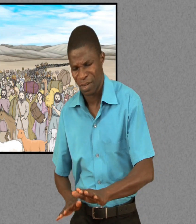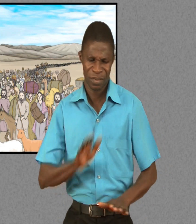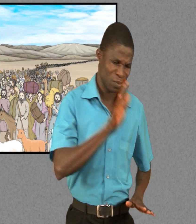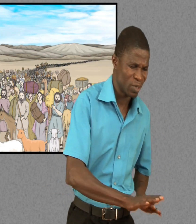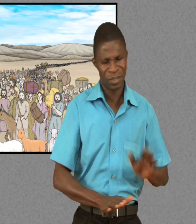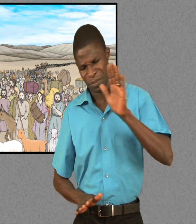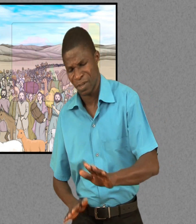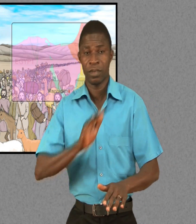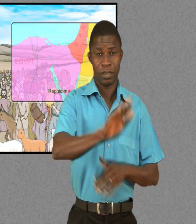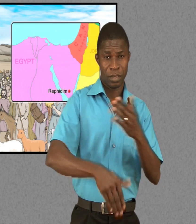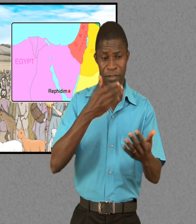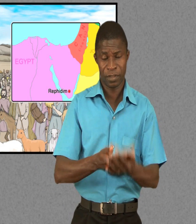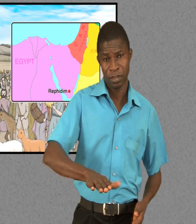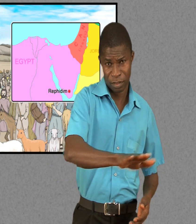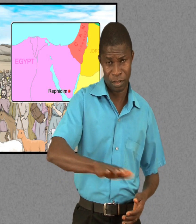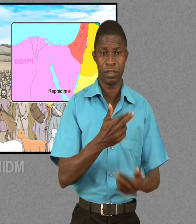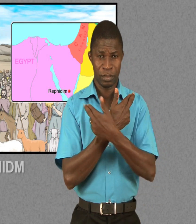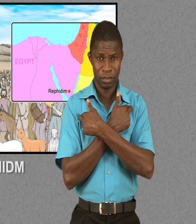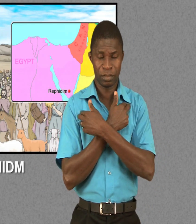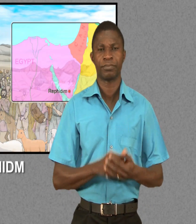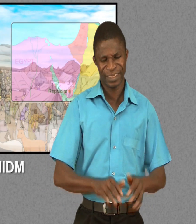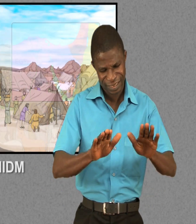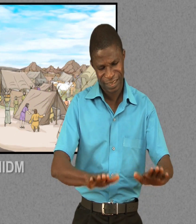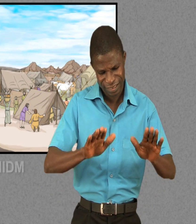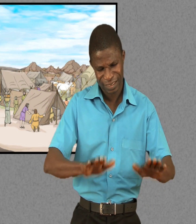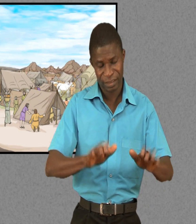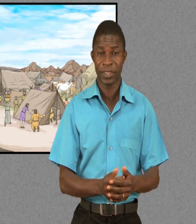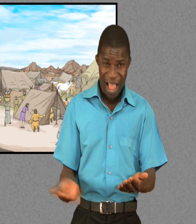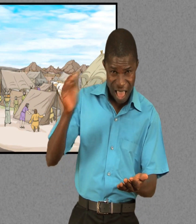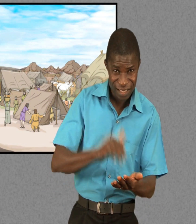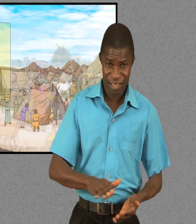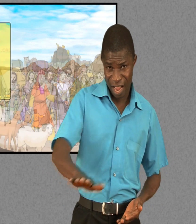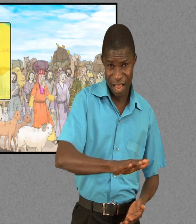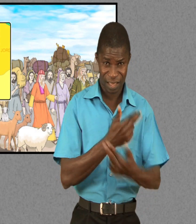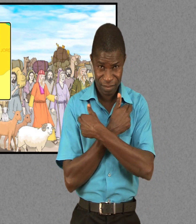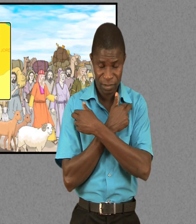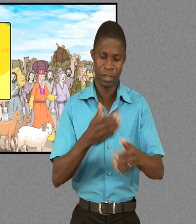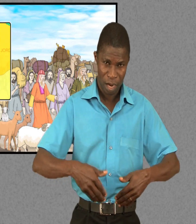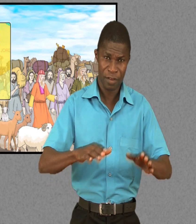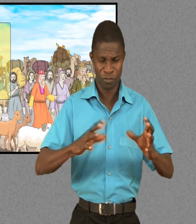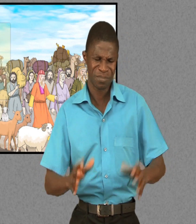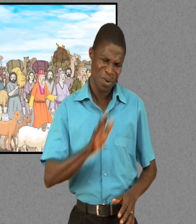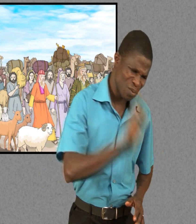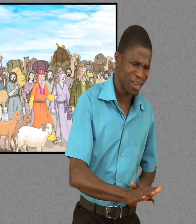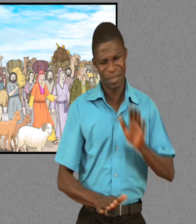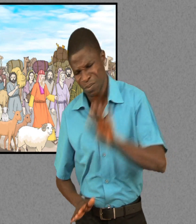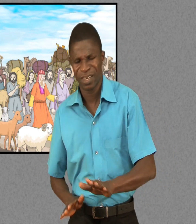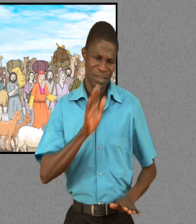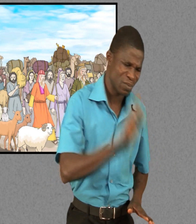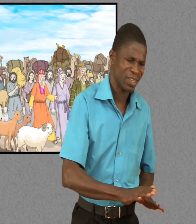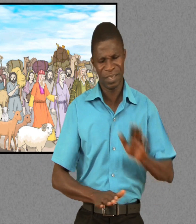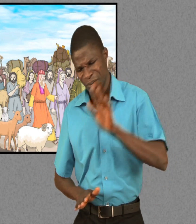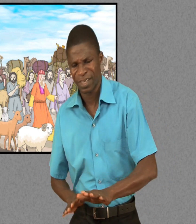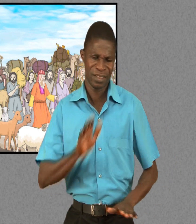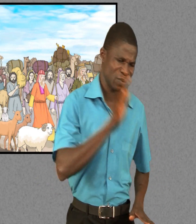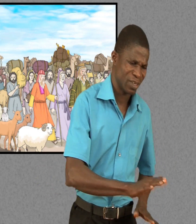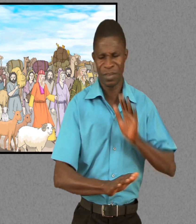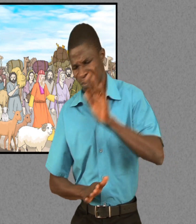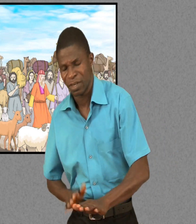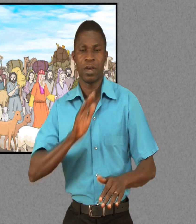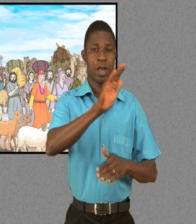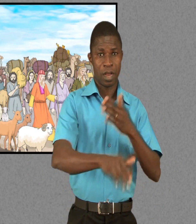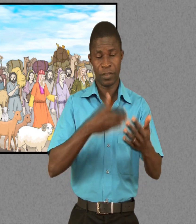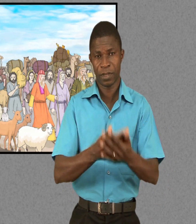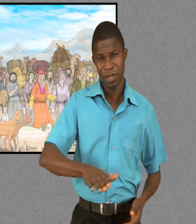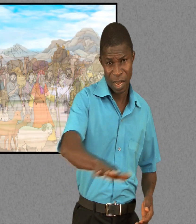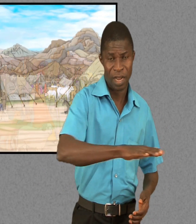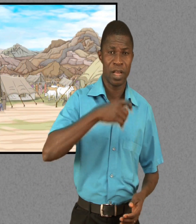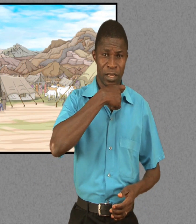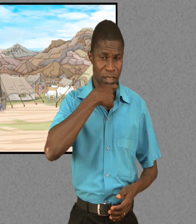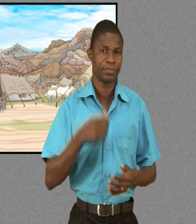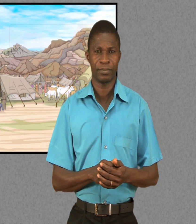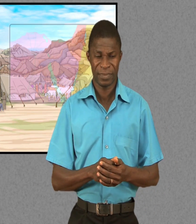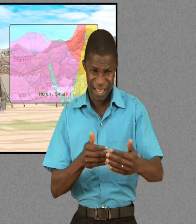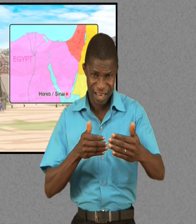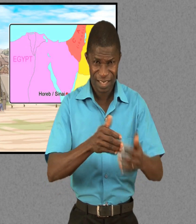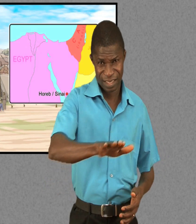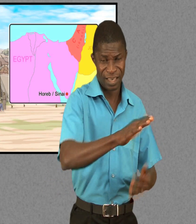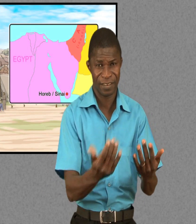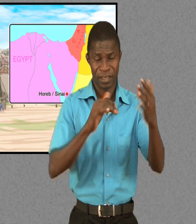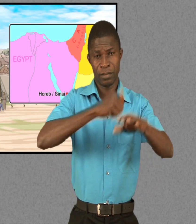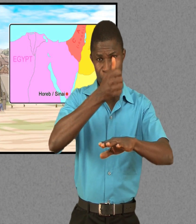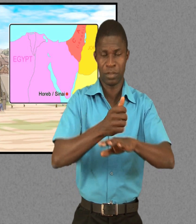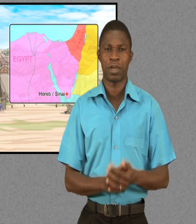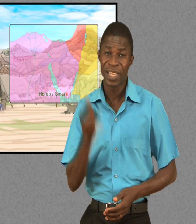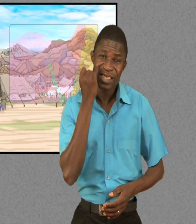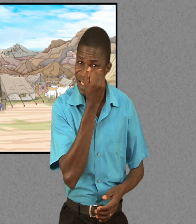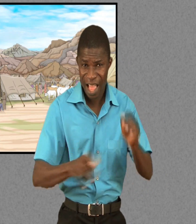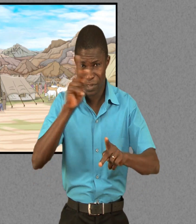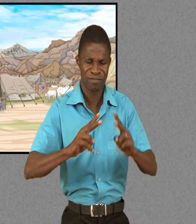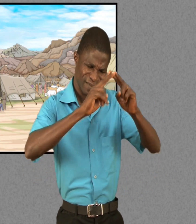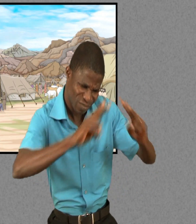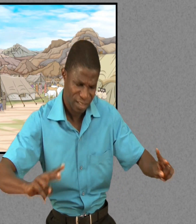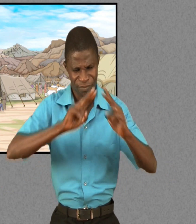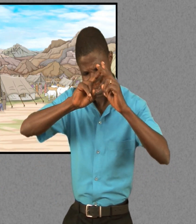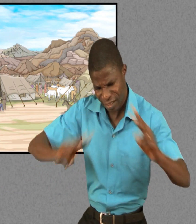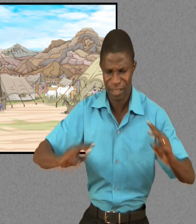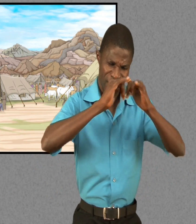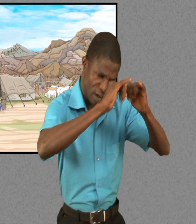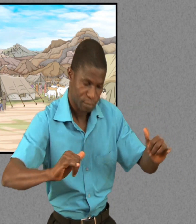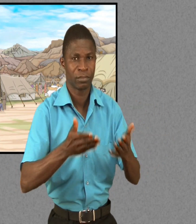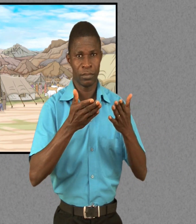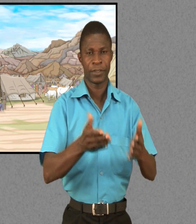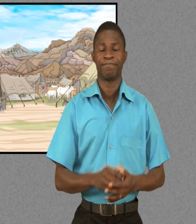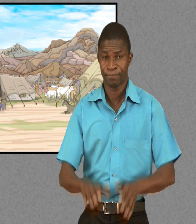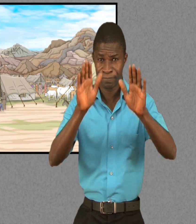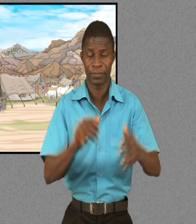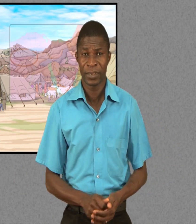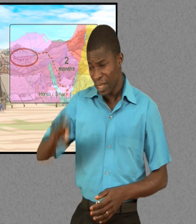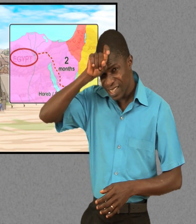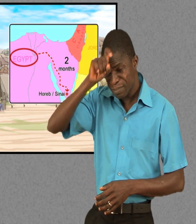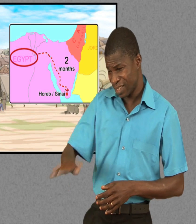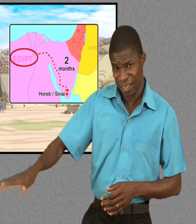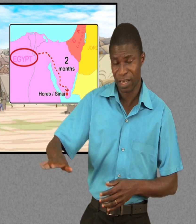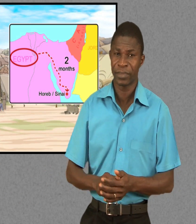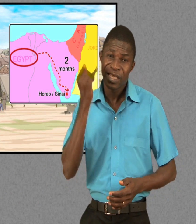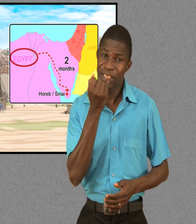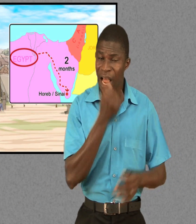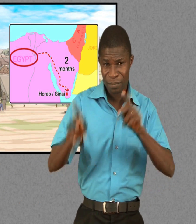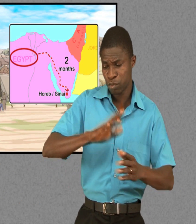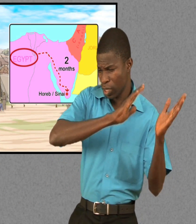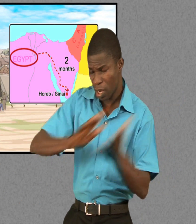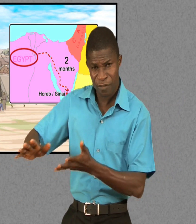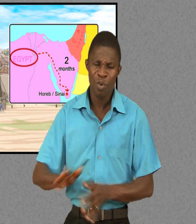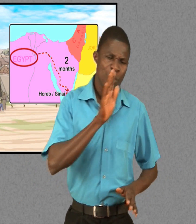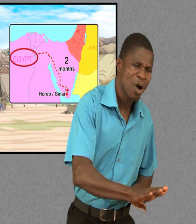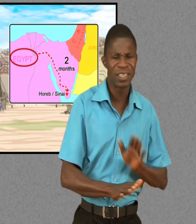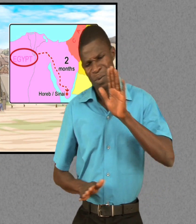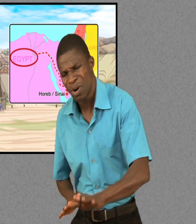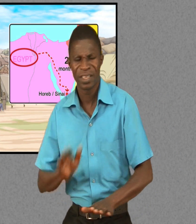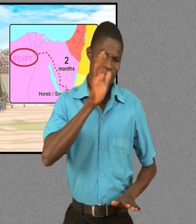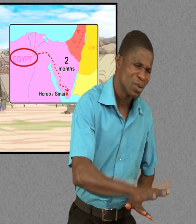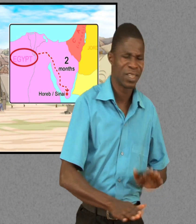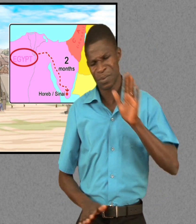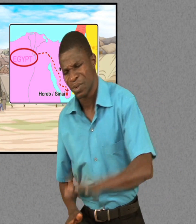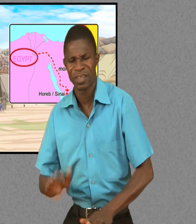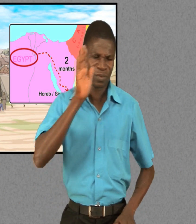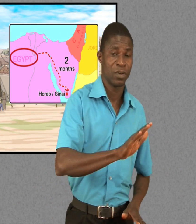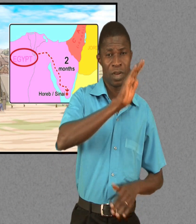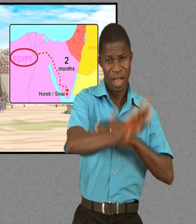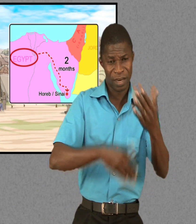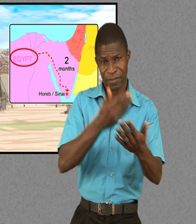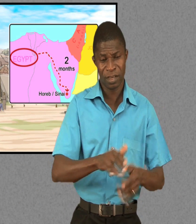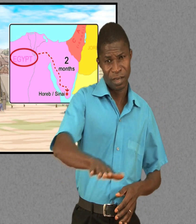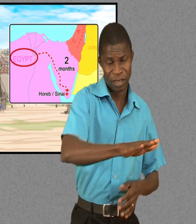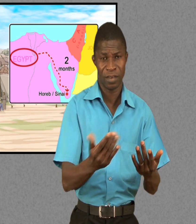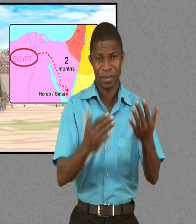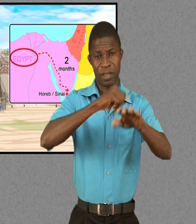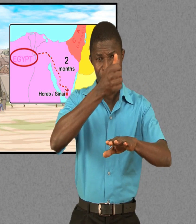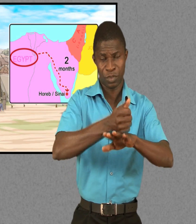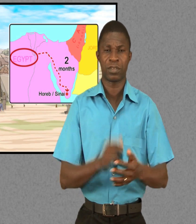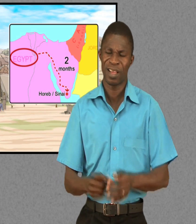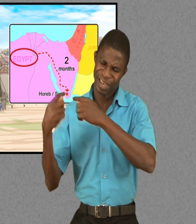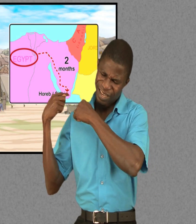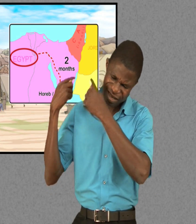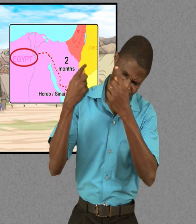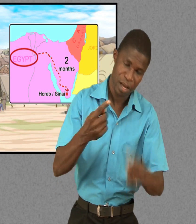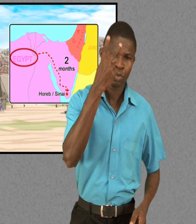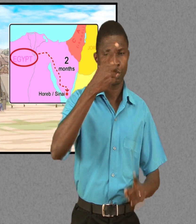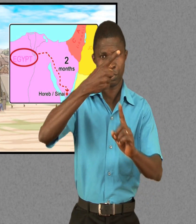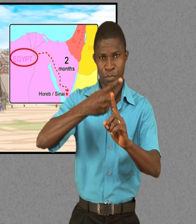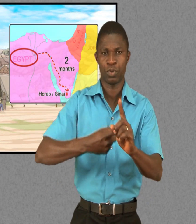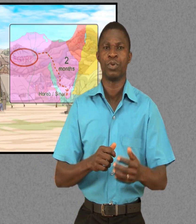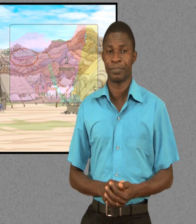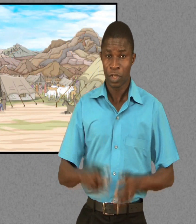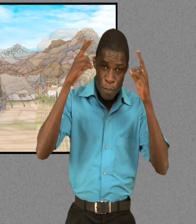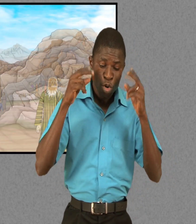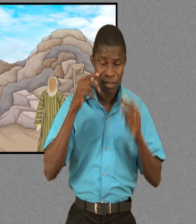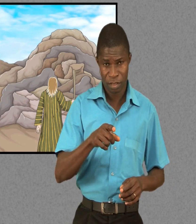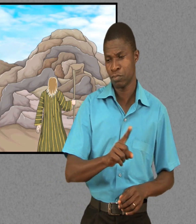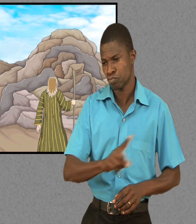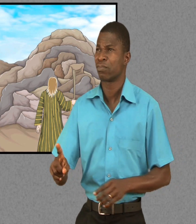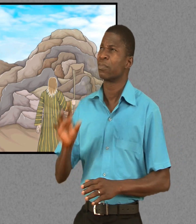After they had set out from Rephidim, they entered the Wilderness of Sinai, and Israel camped there in front of the mountain.